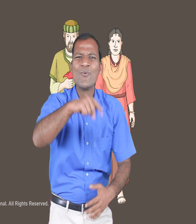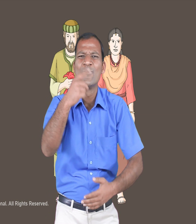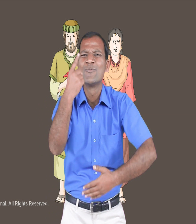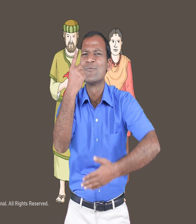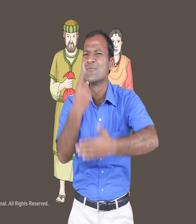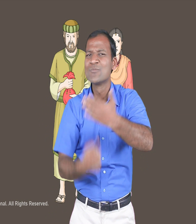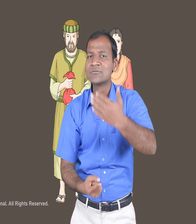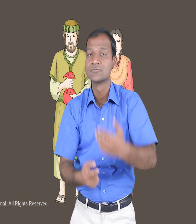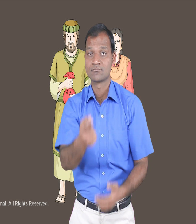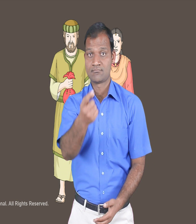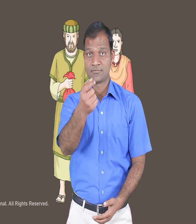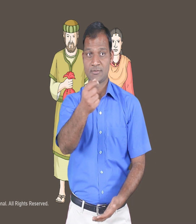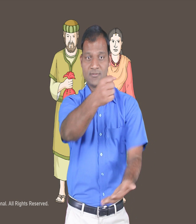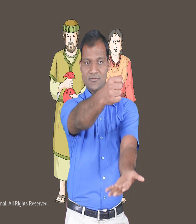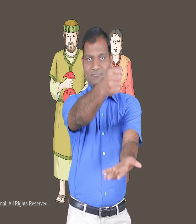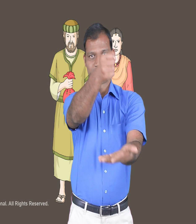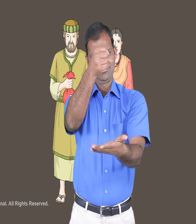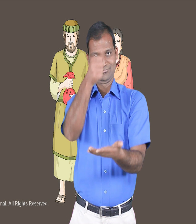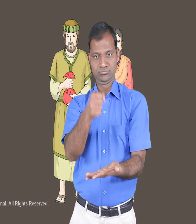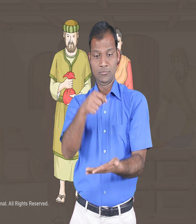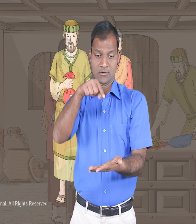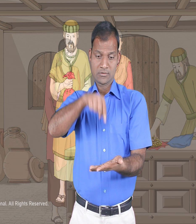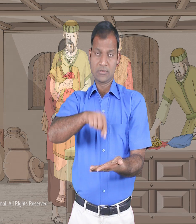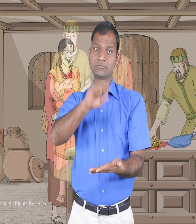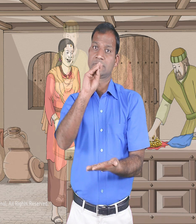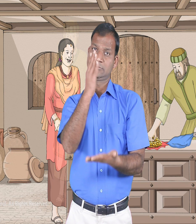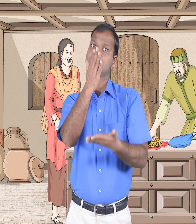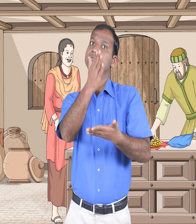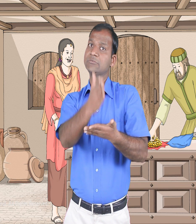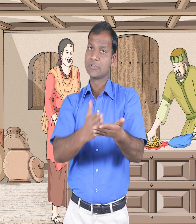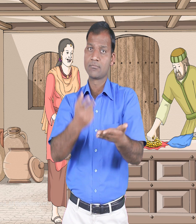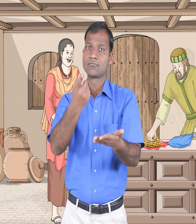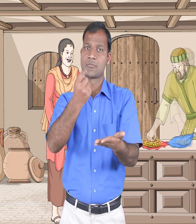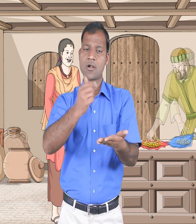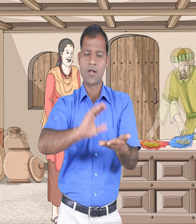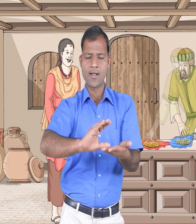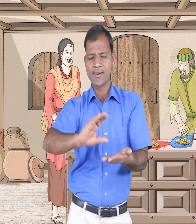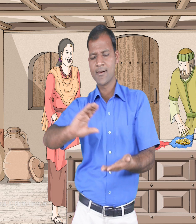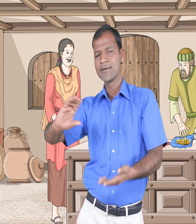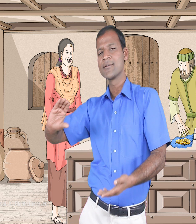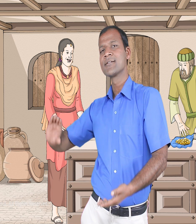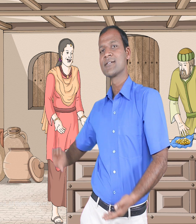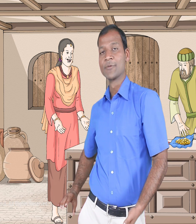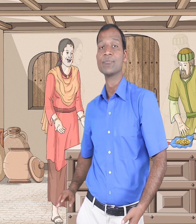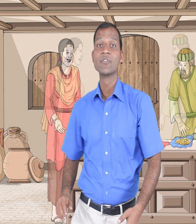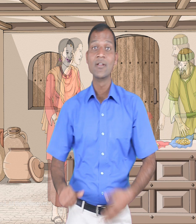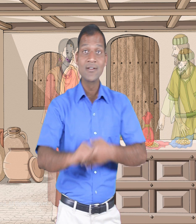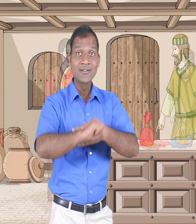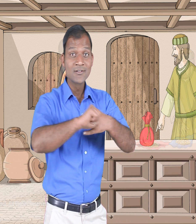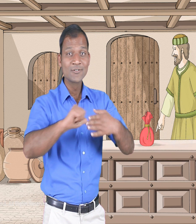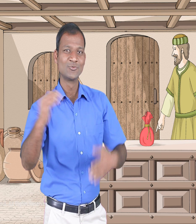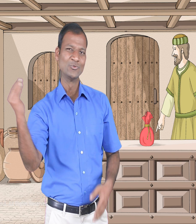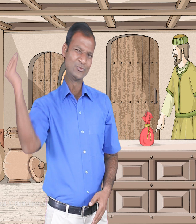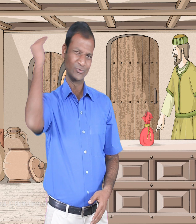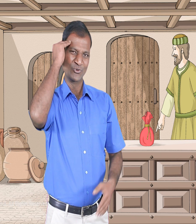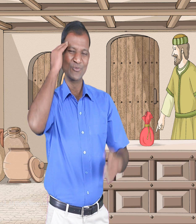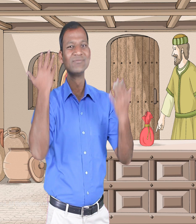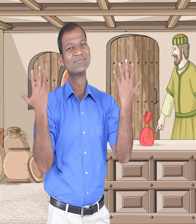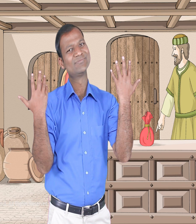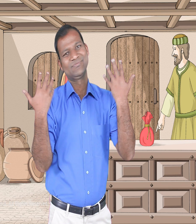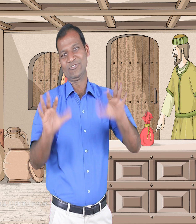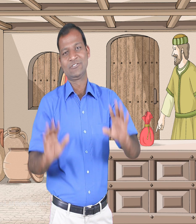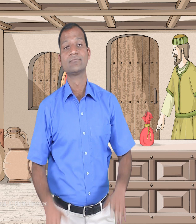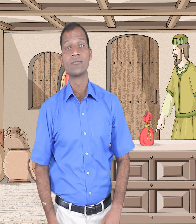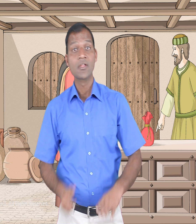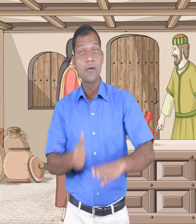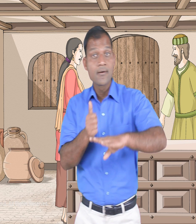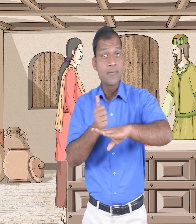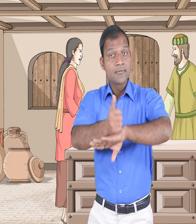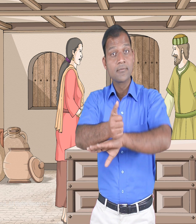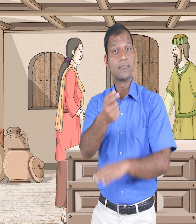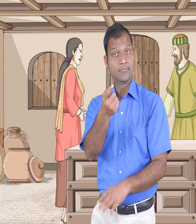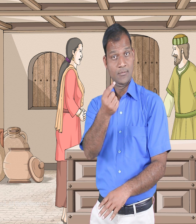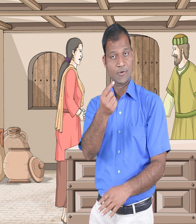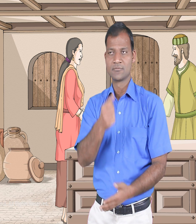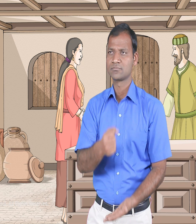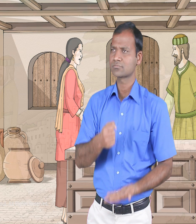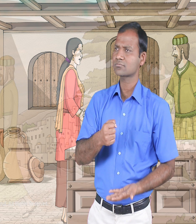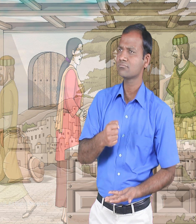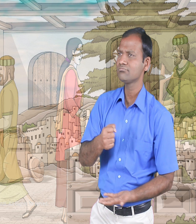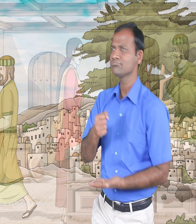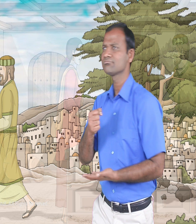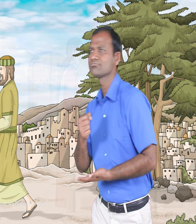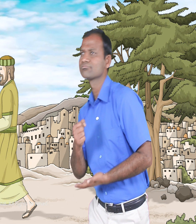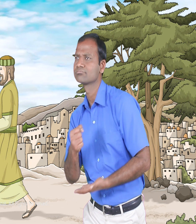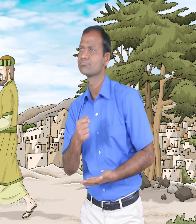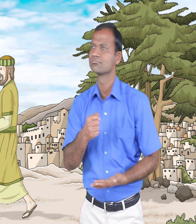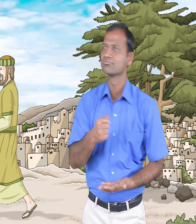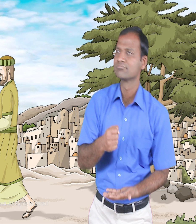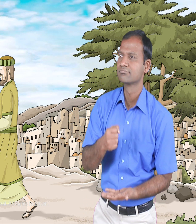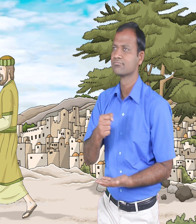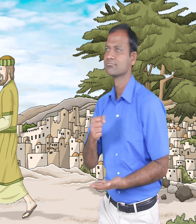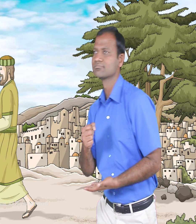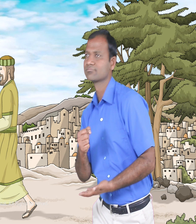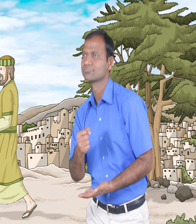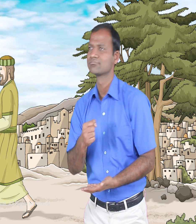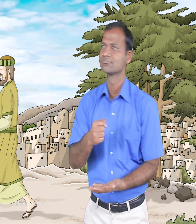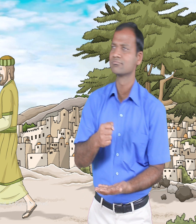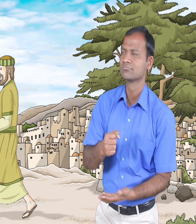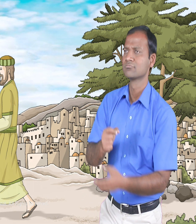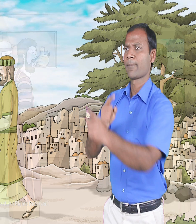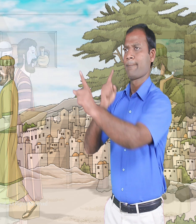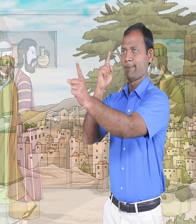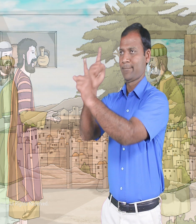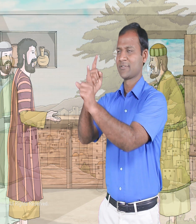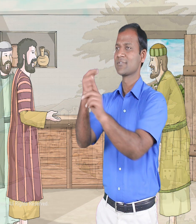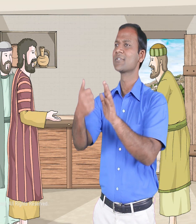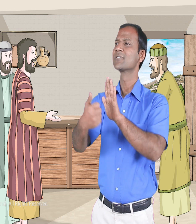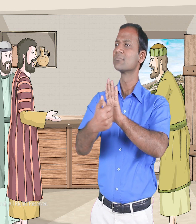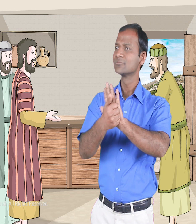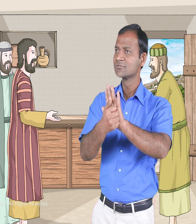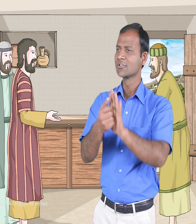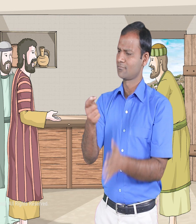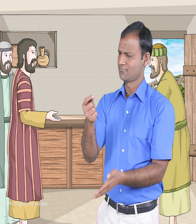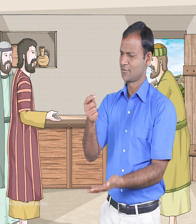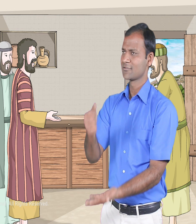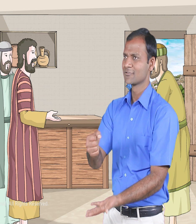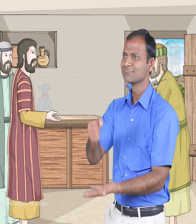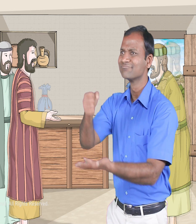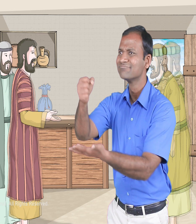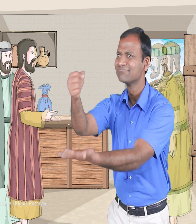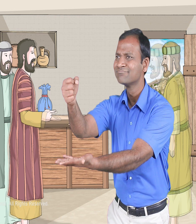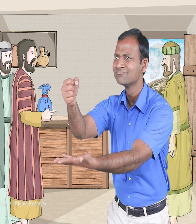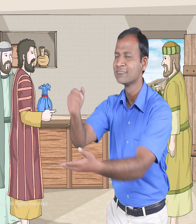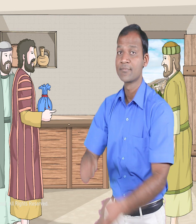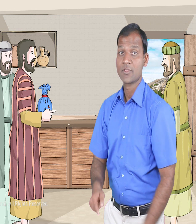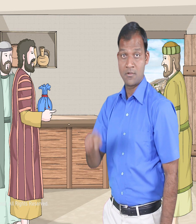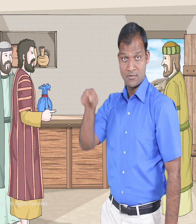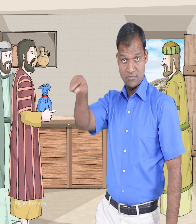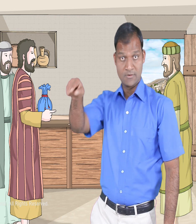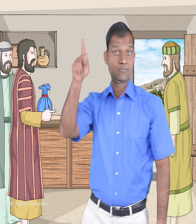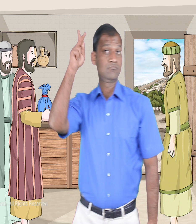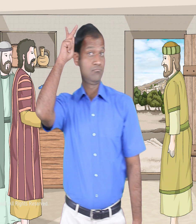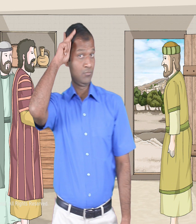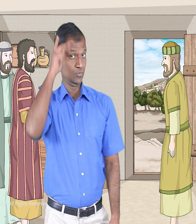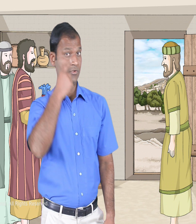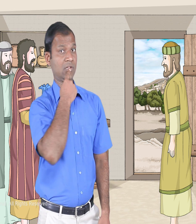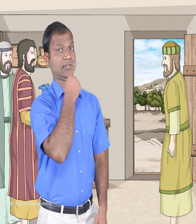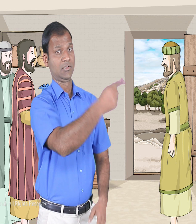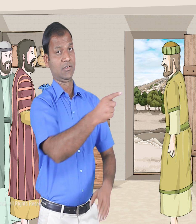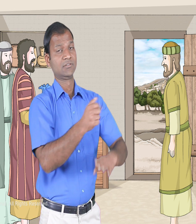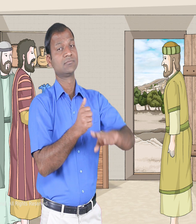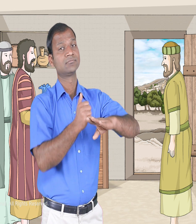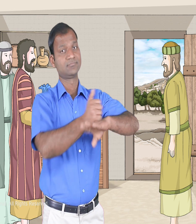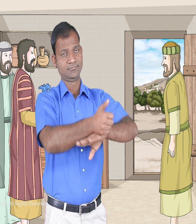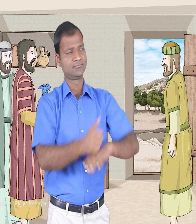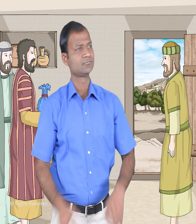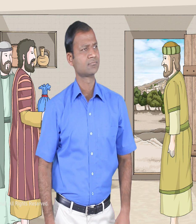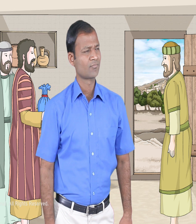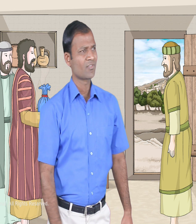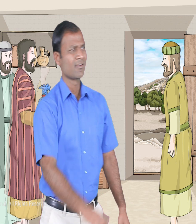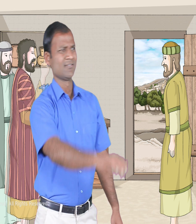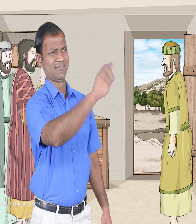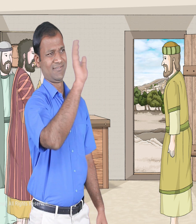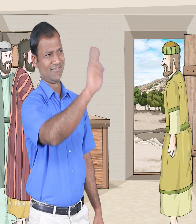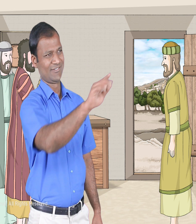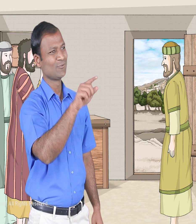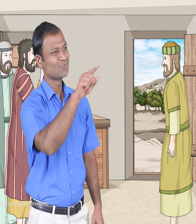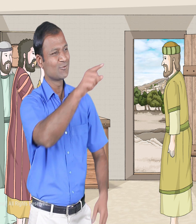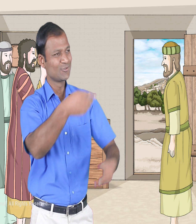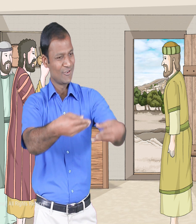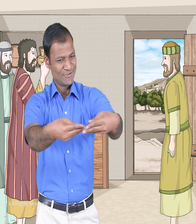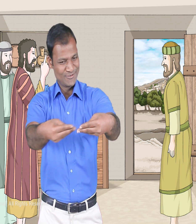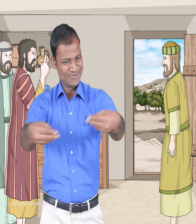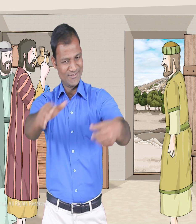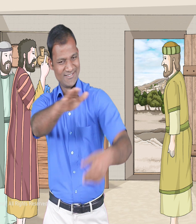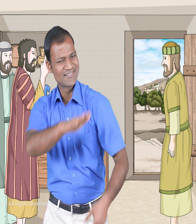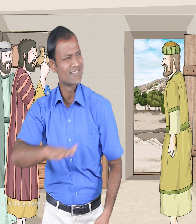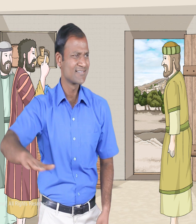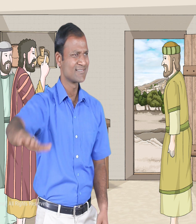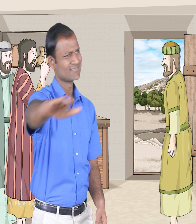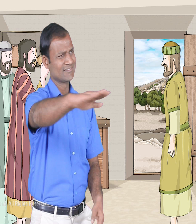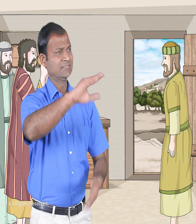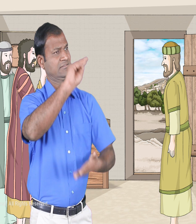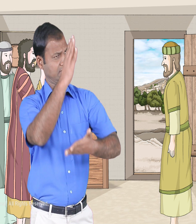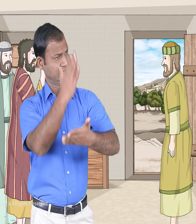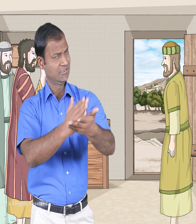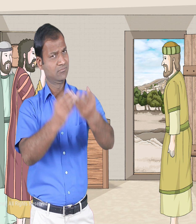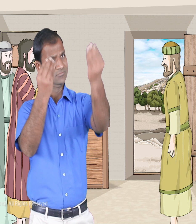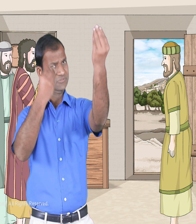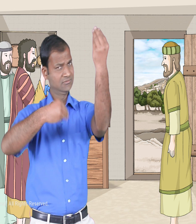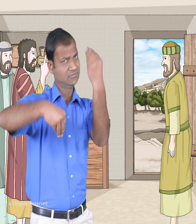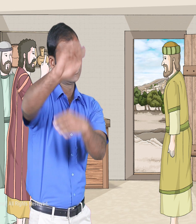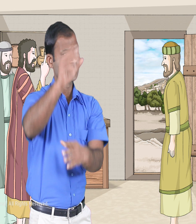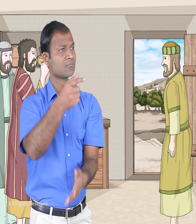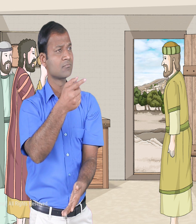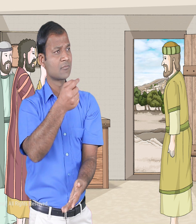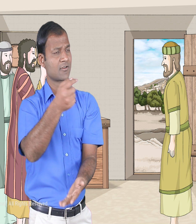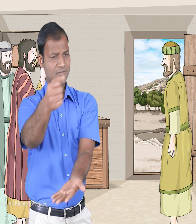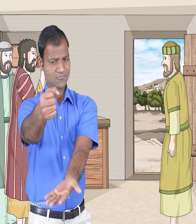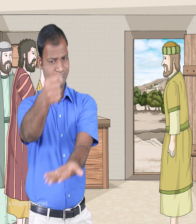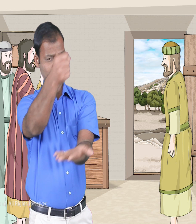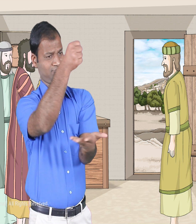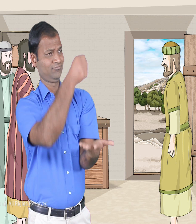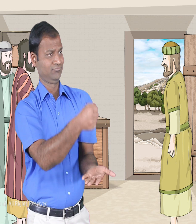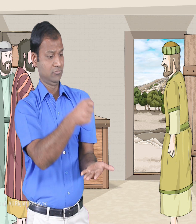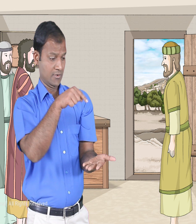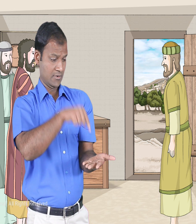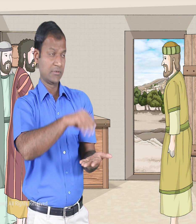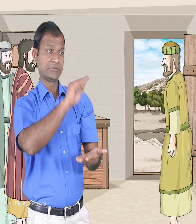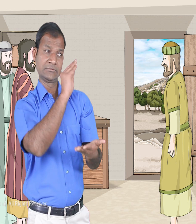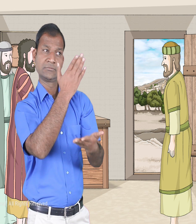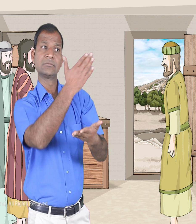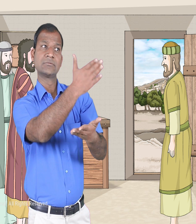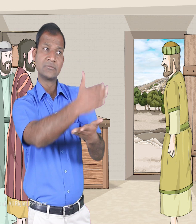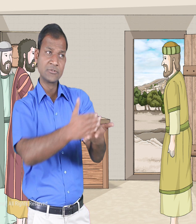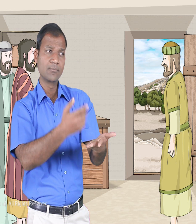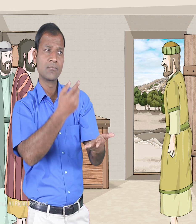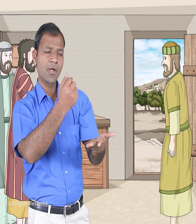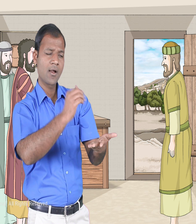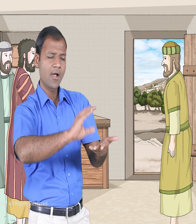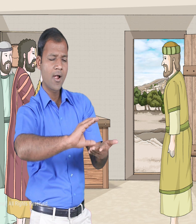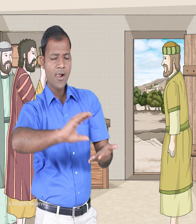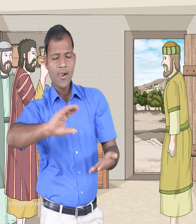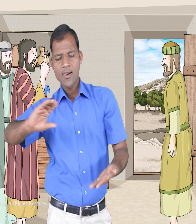With his wife’s full knowledge, he kept back some of the proceeds for himself, but brought a portion and laid it at the apostles’ feet.